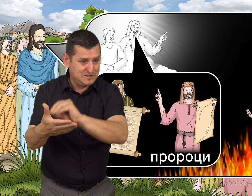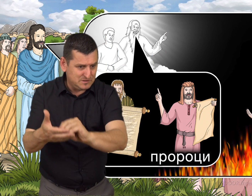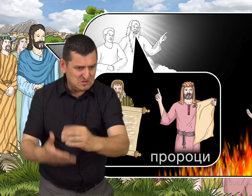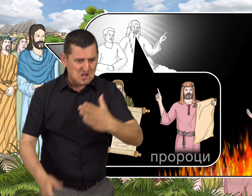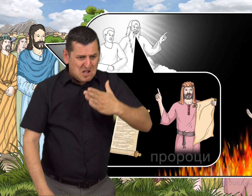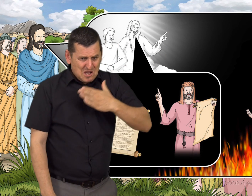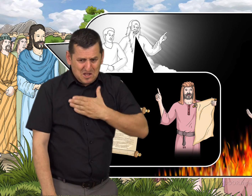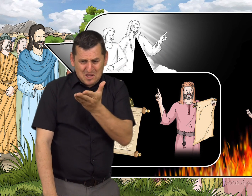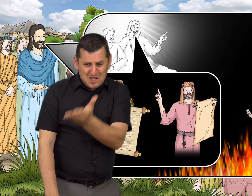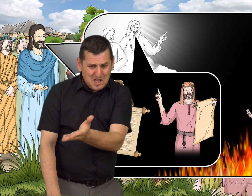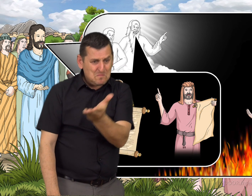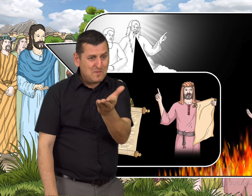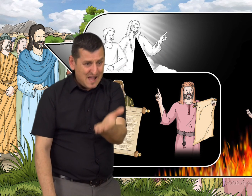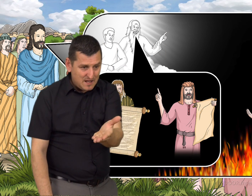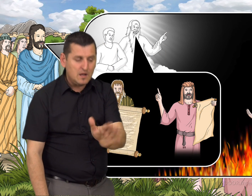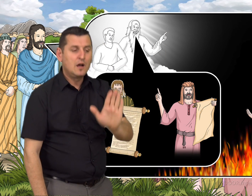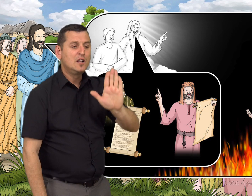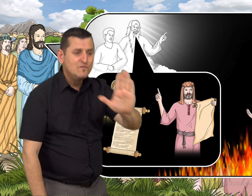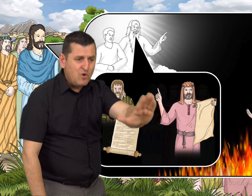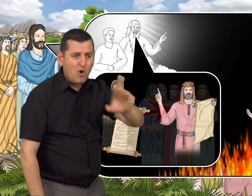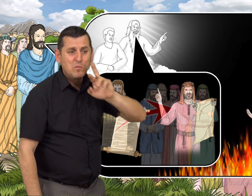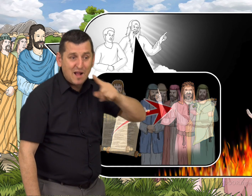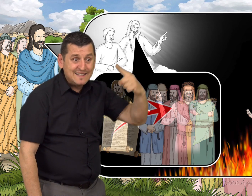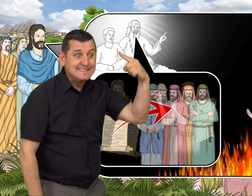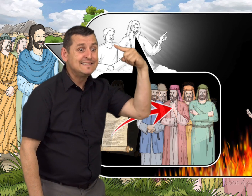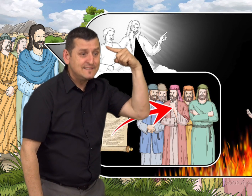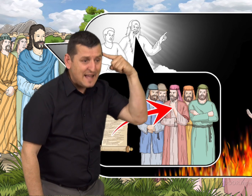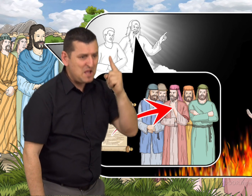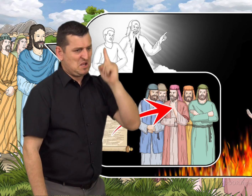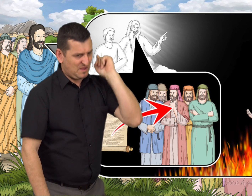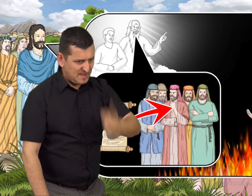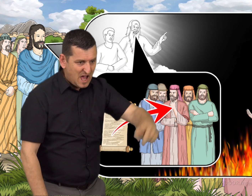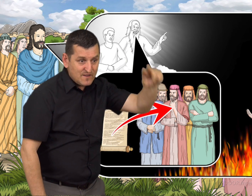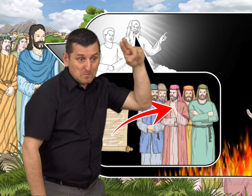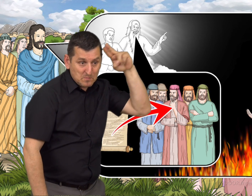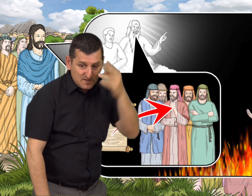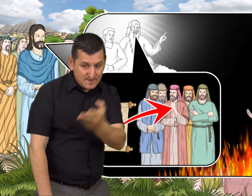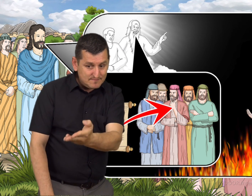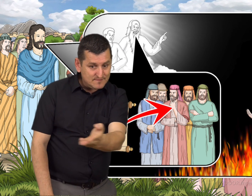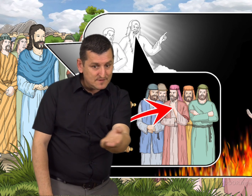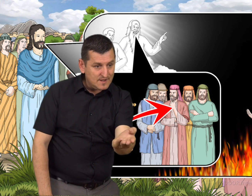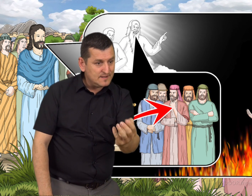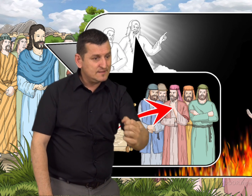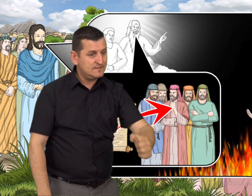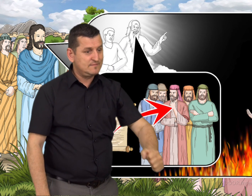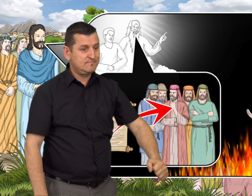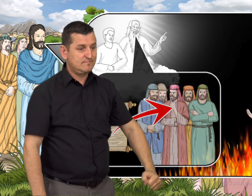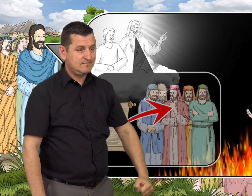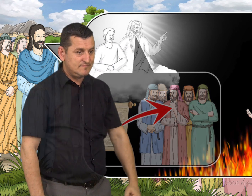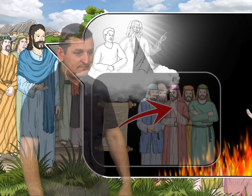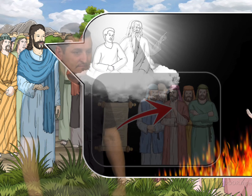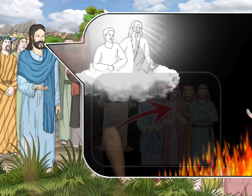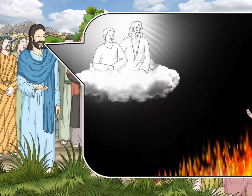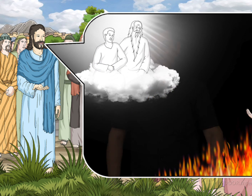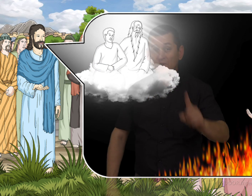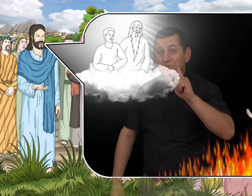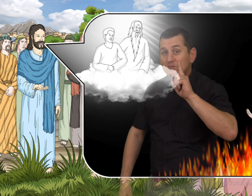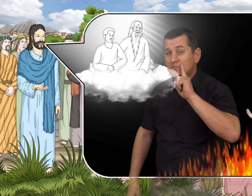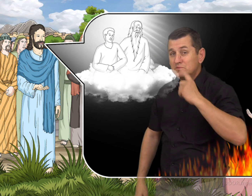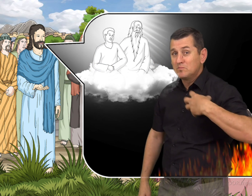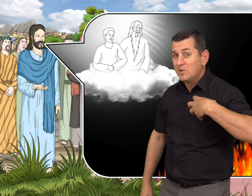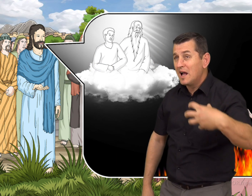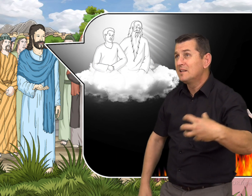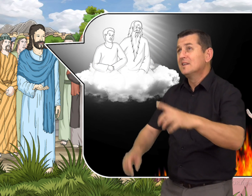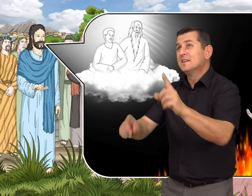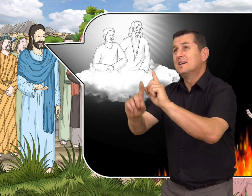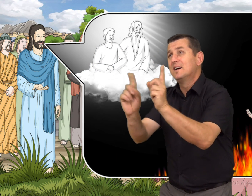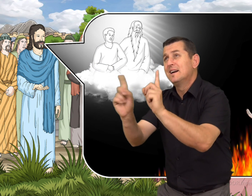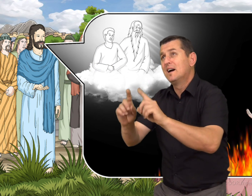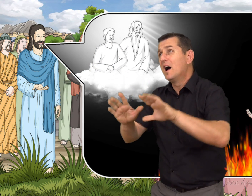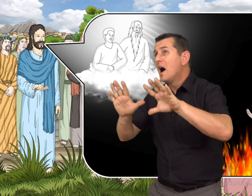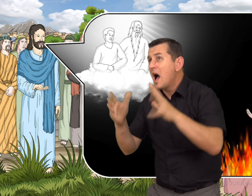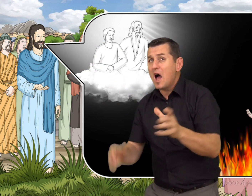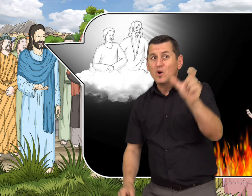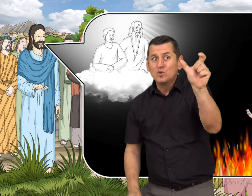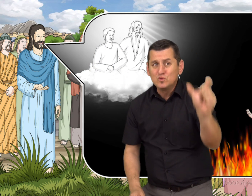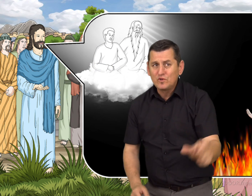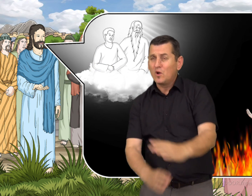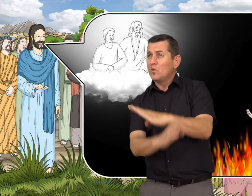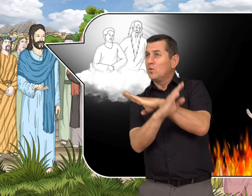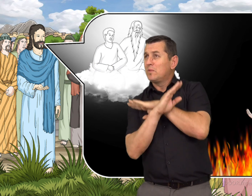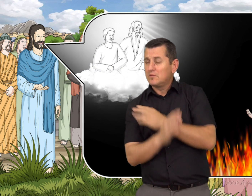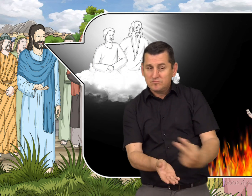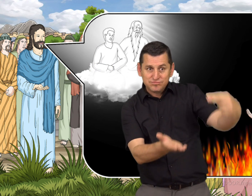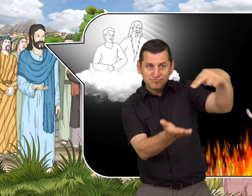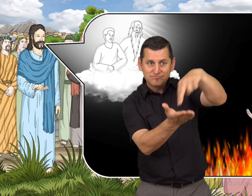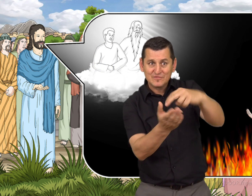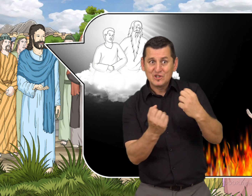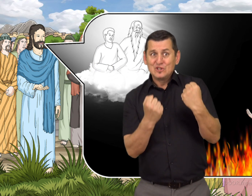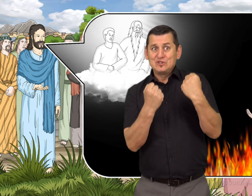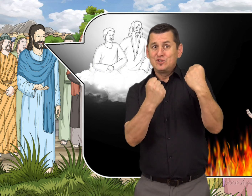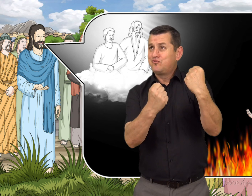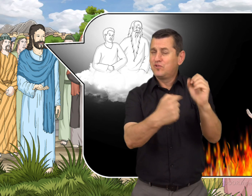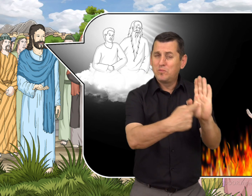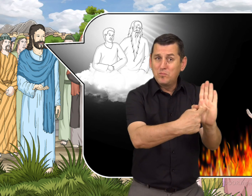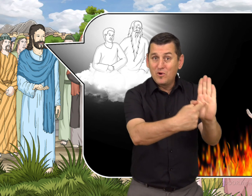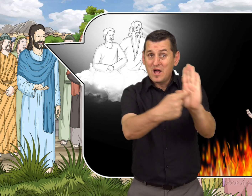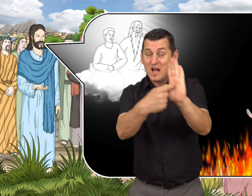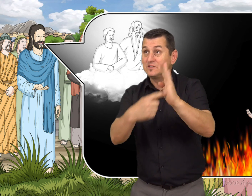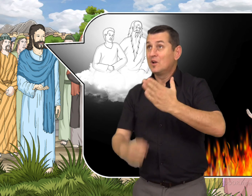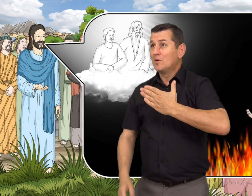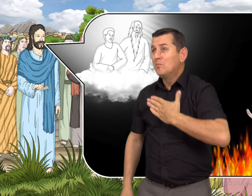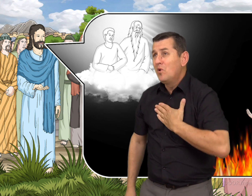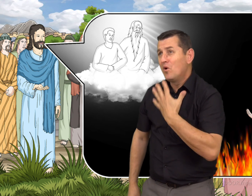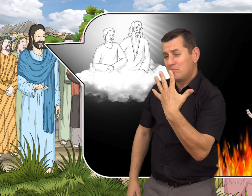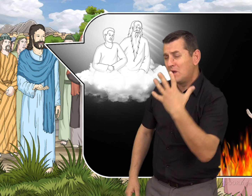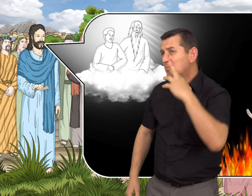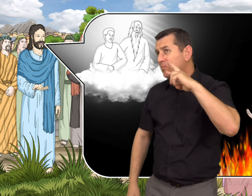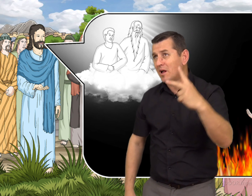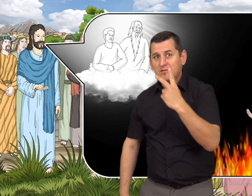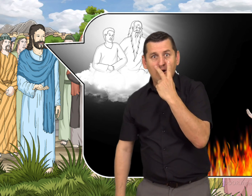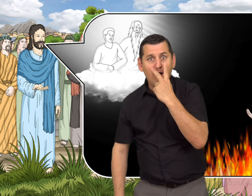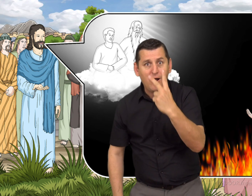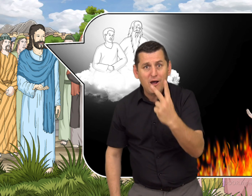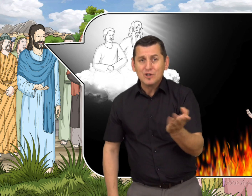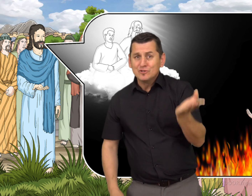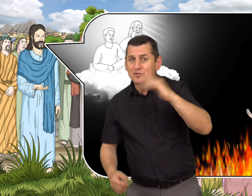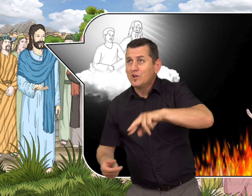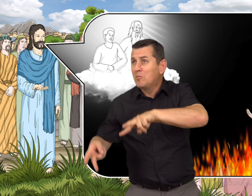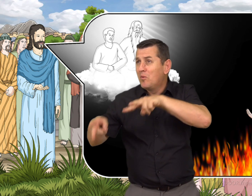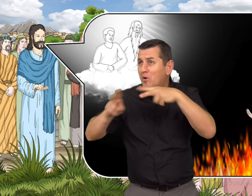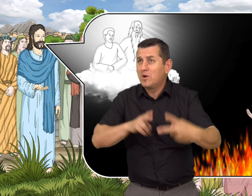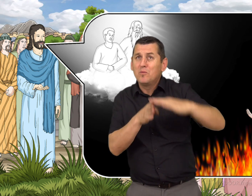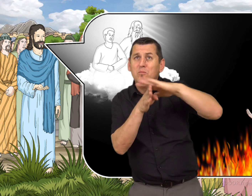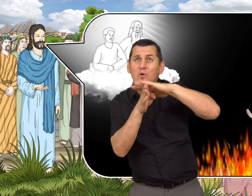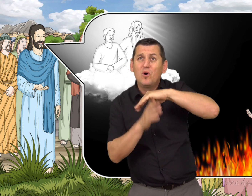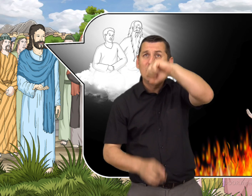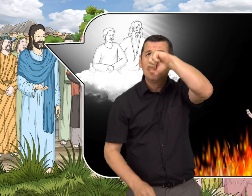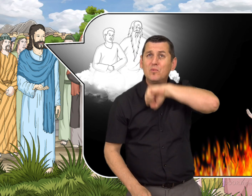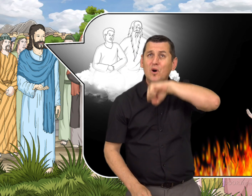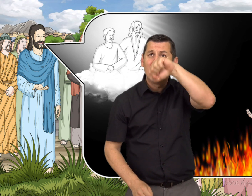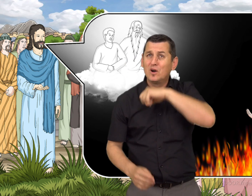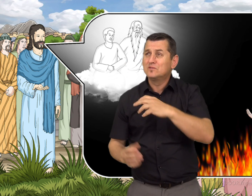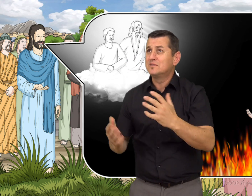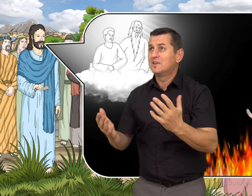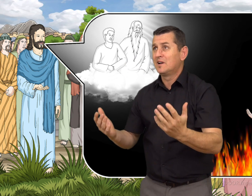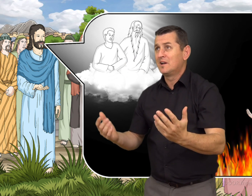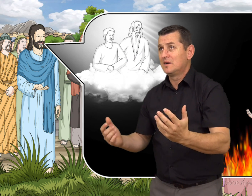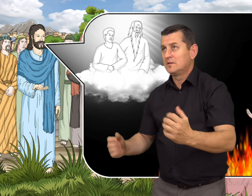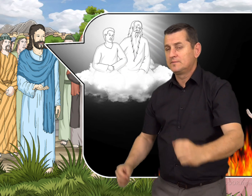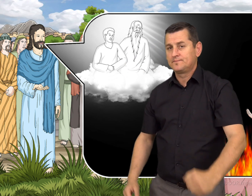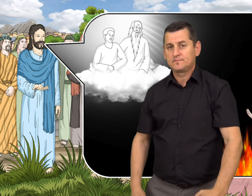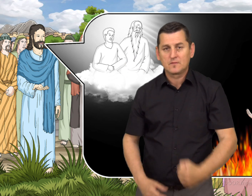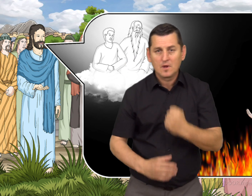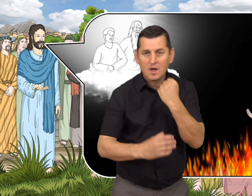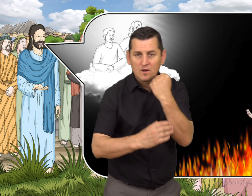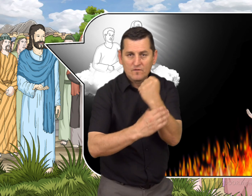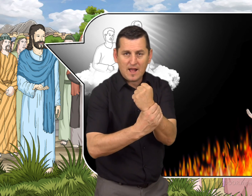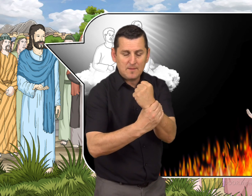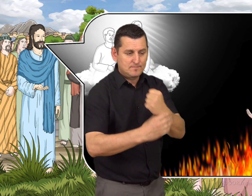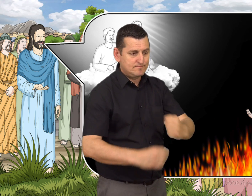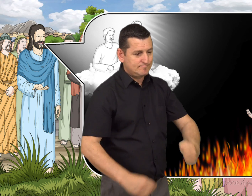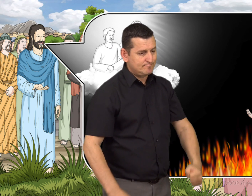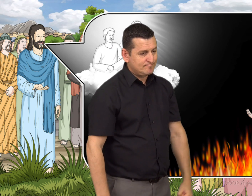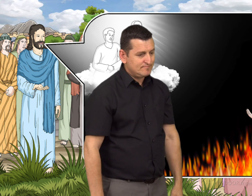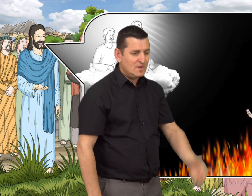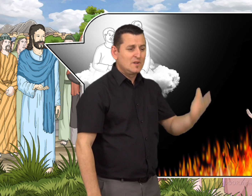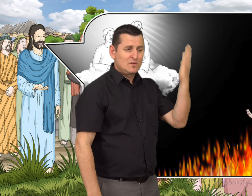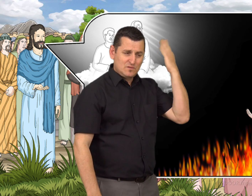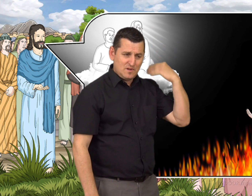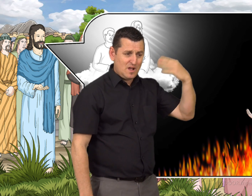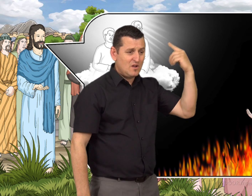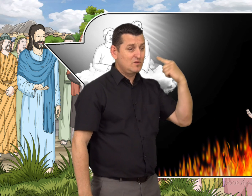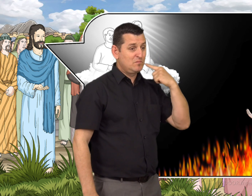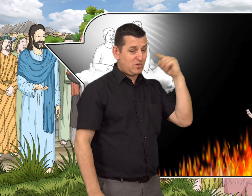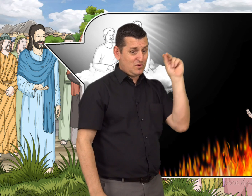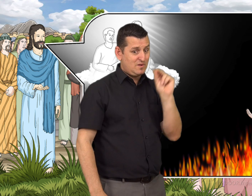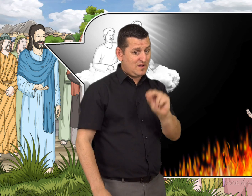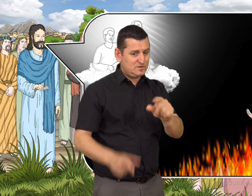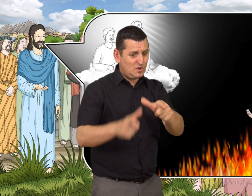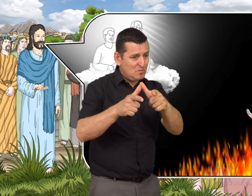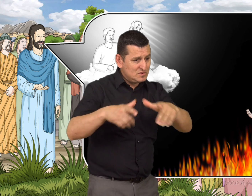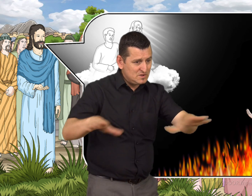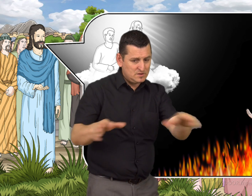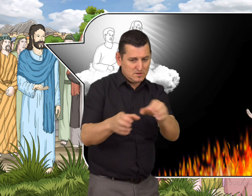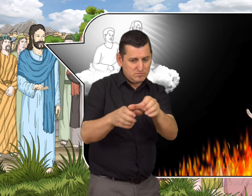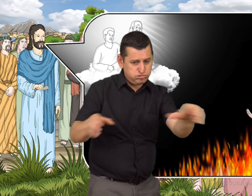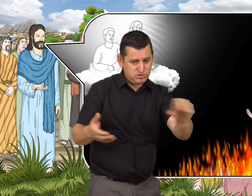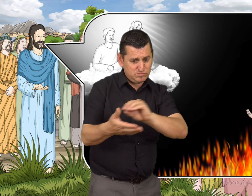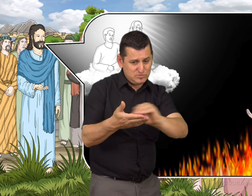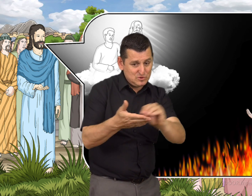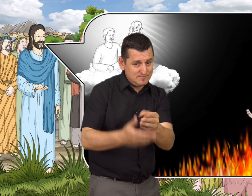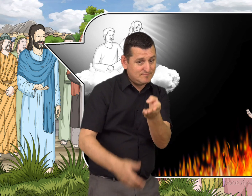‘No, father Abraham,’ he said, ‘but if someone is sent to them from the dead, they will repent.’